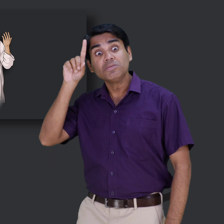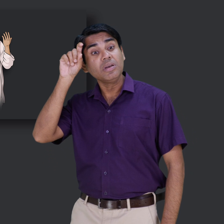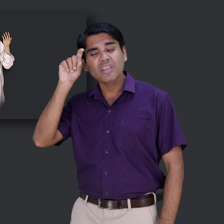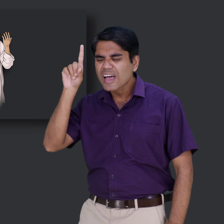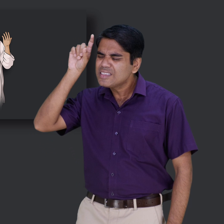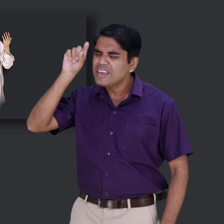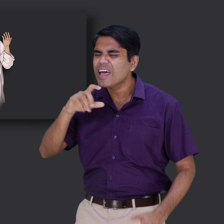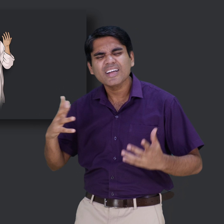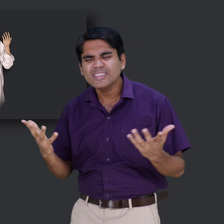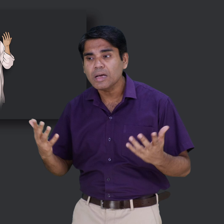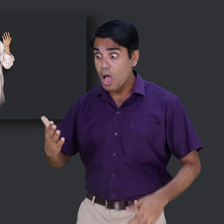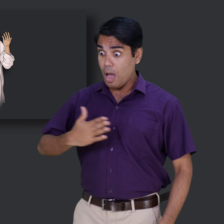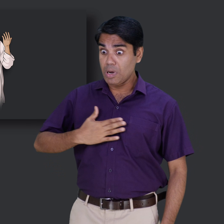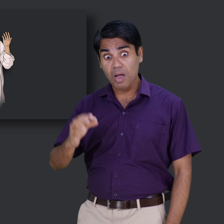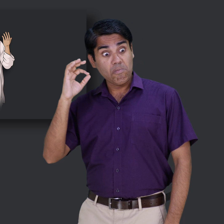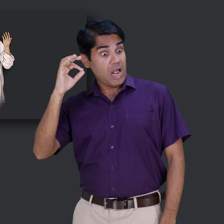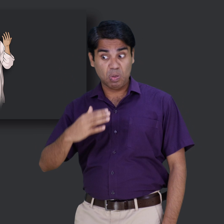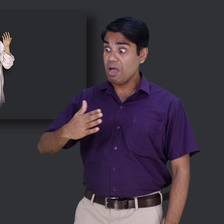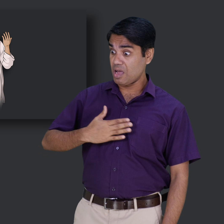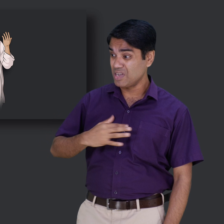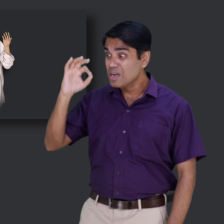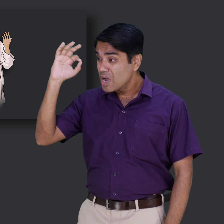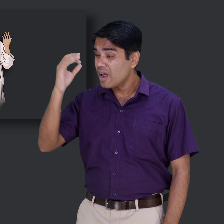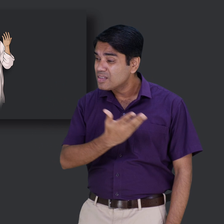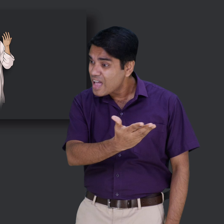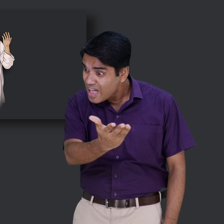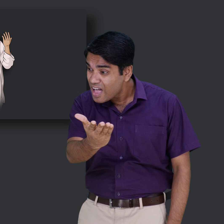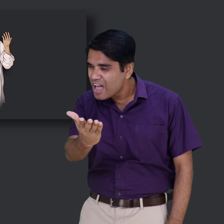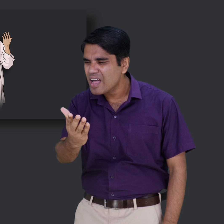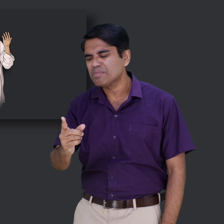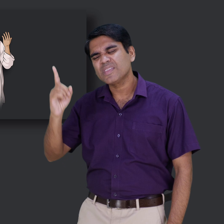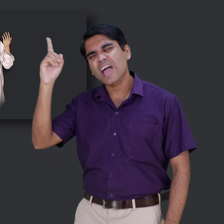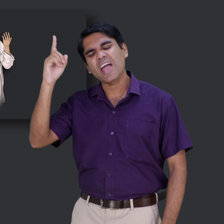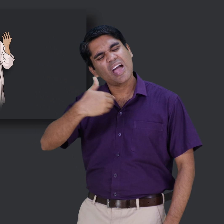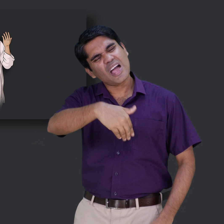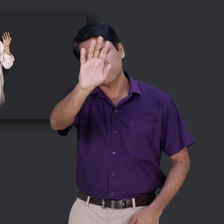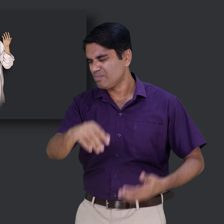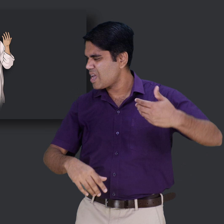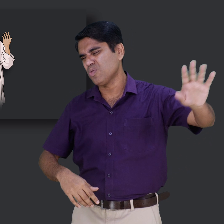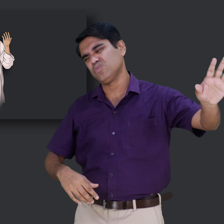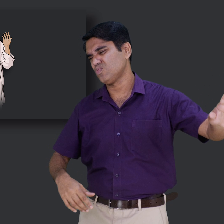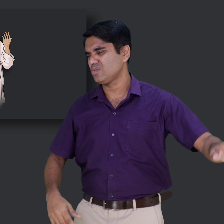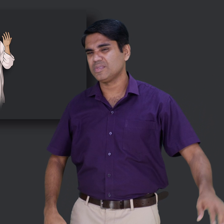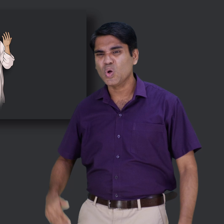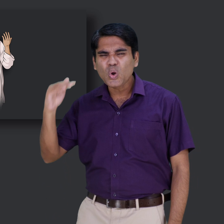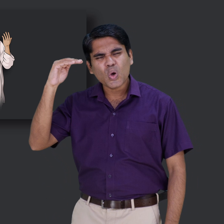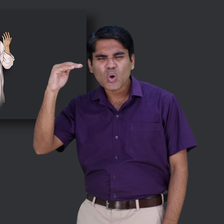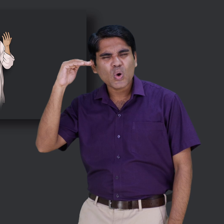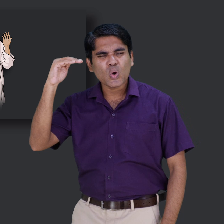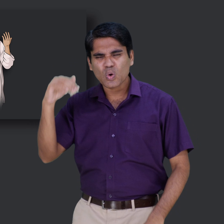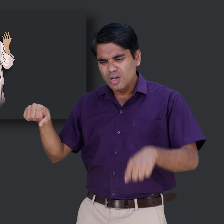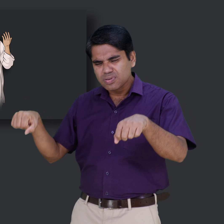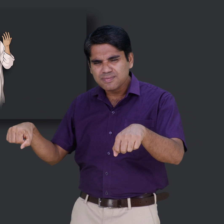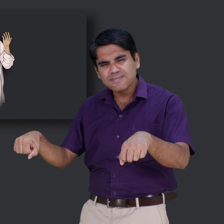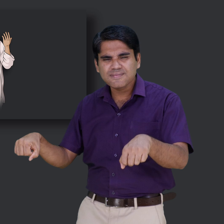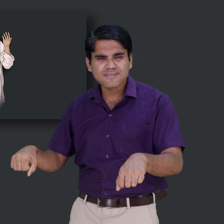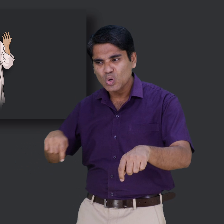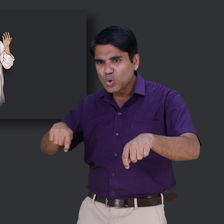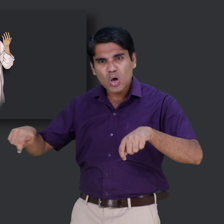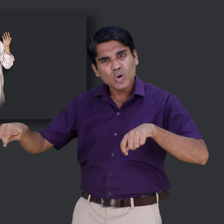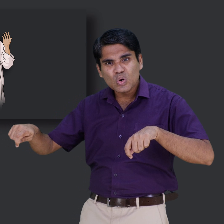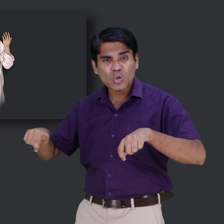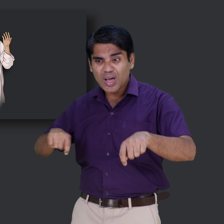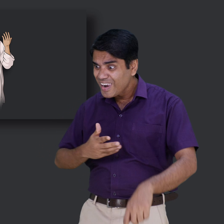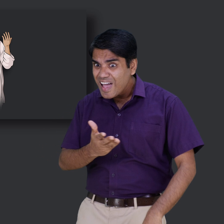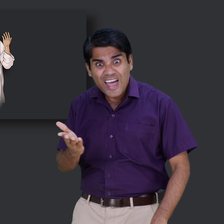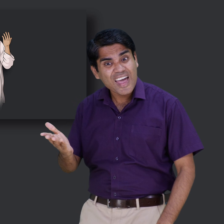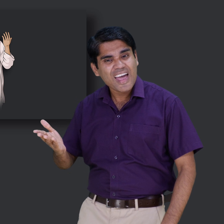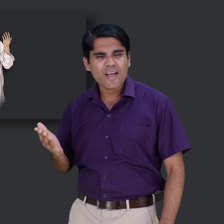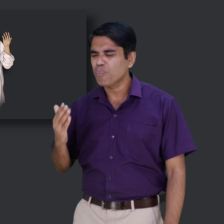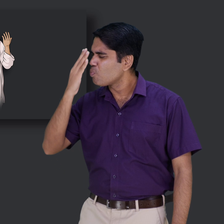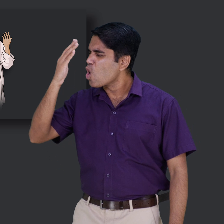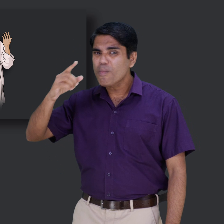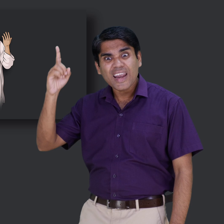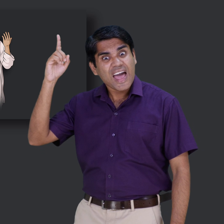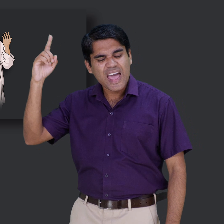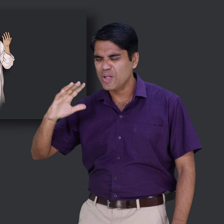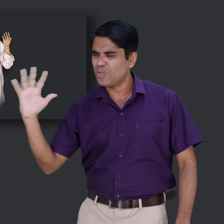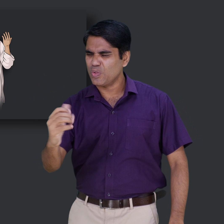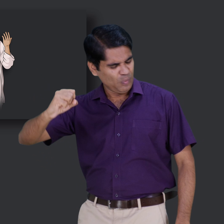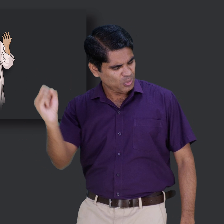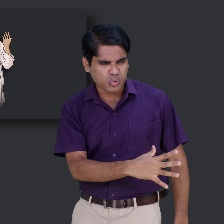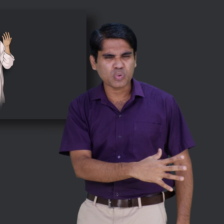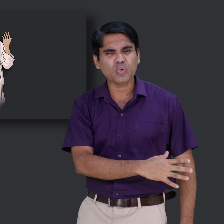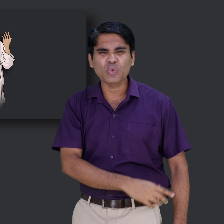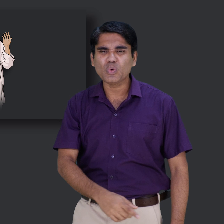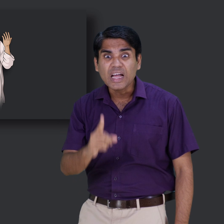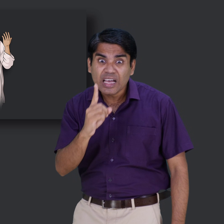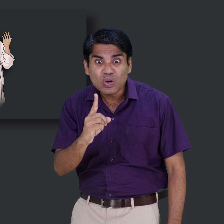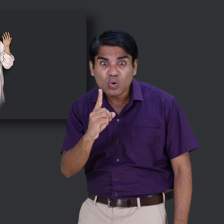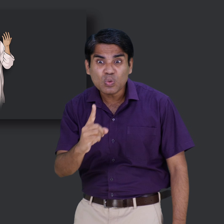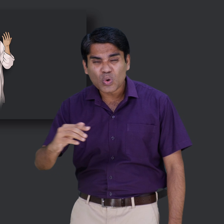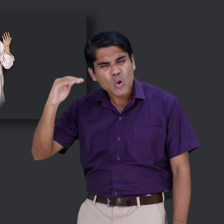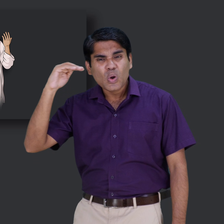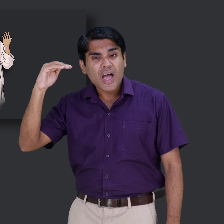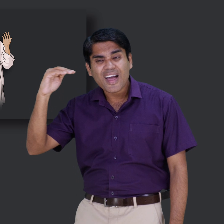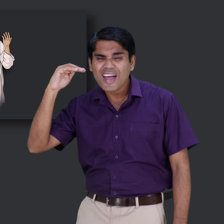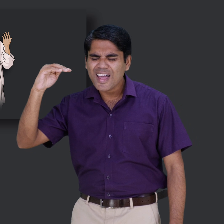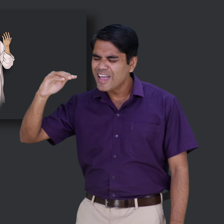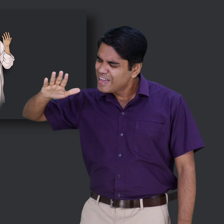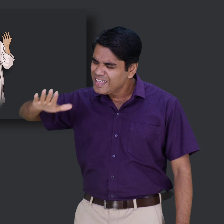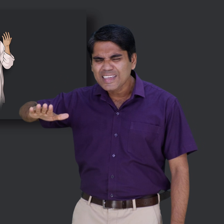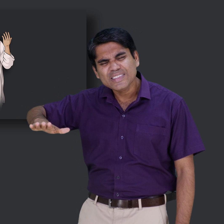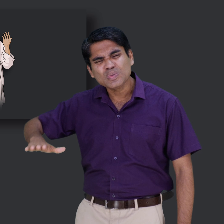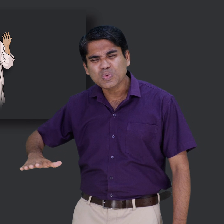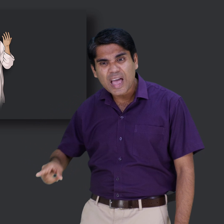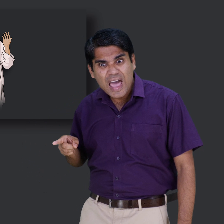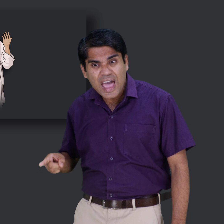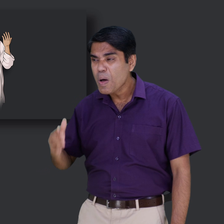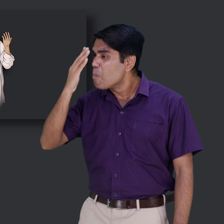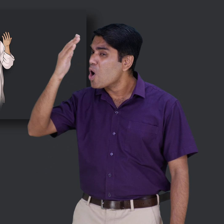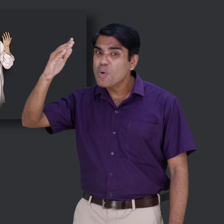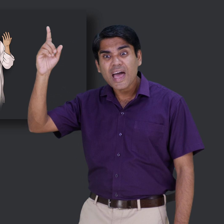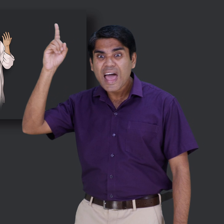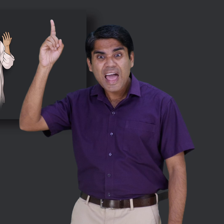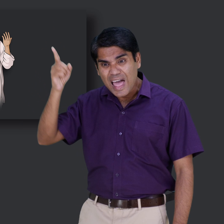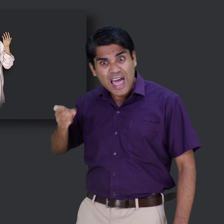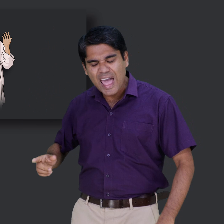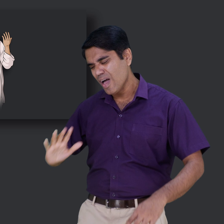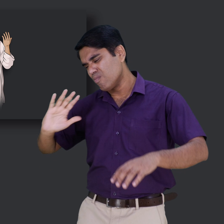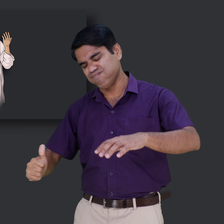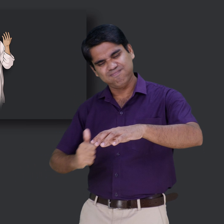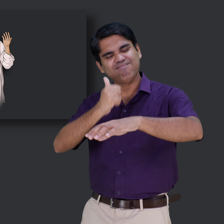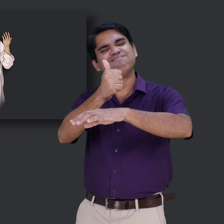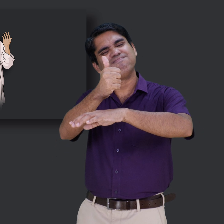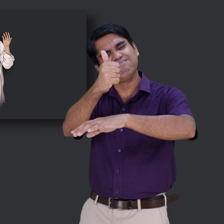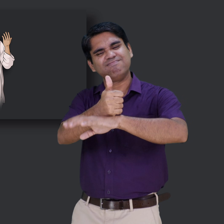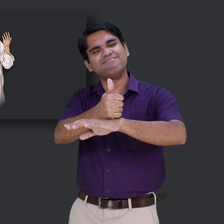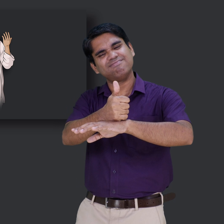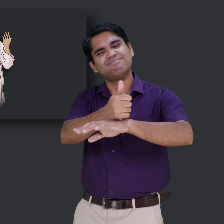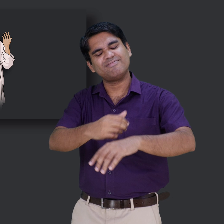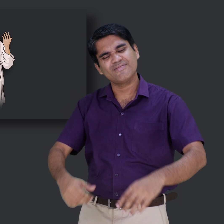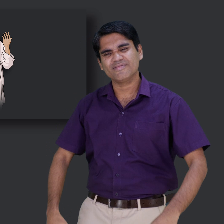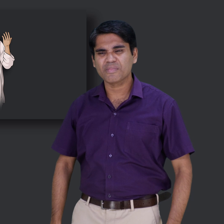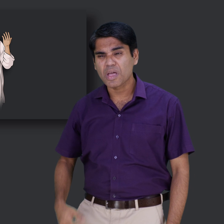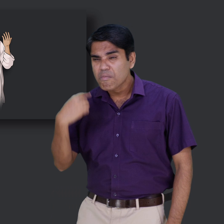He has scattered those who are proud in the thoughts of their hearts.